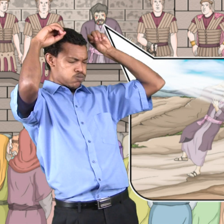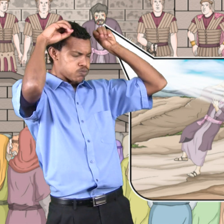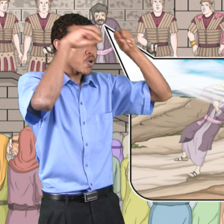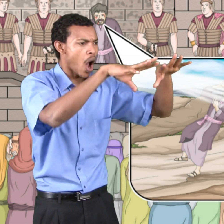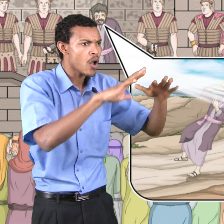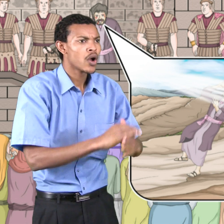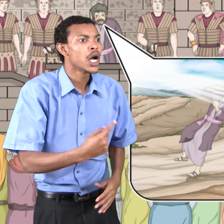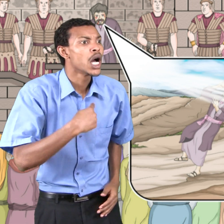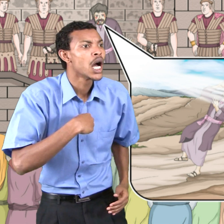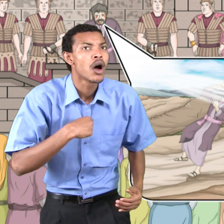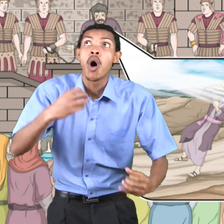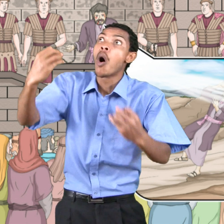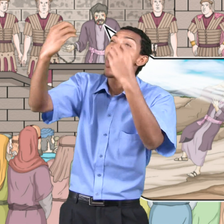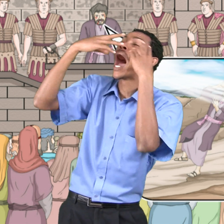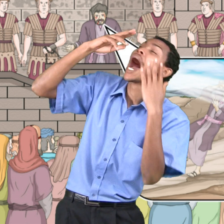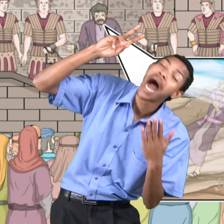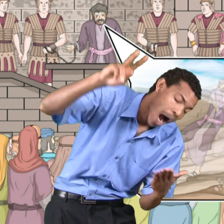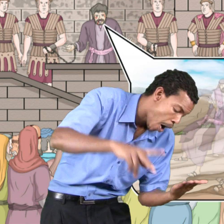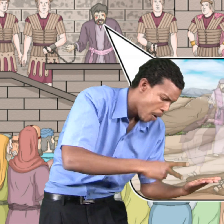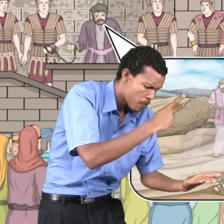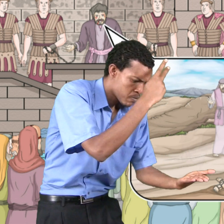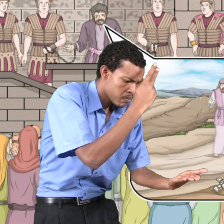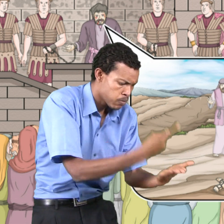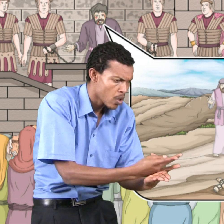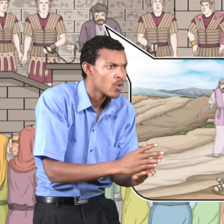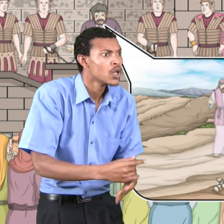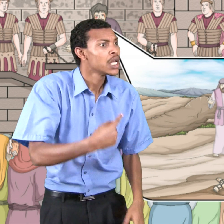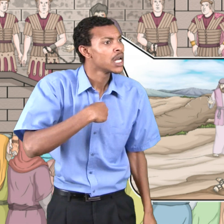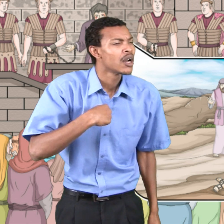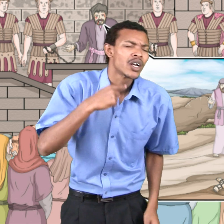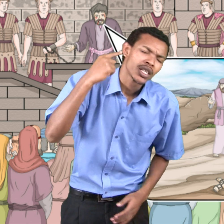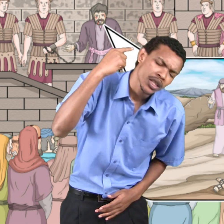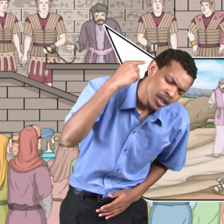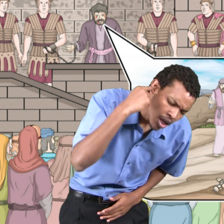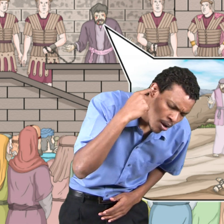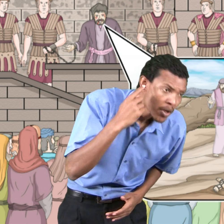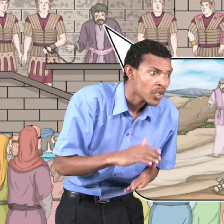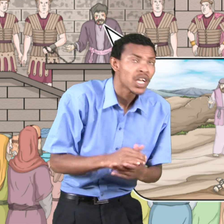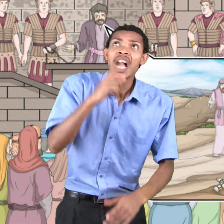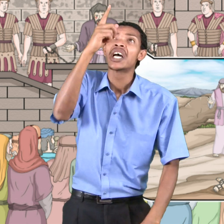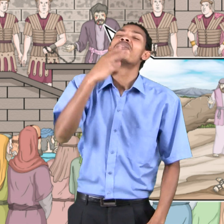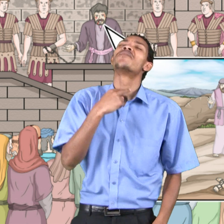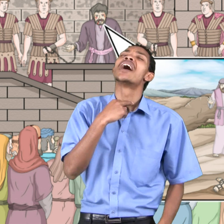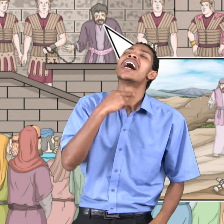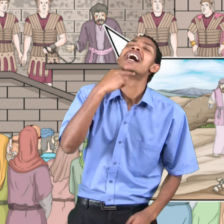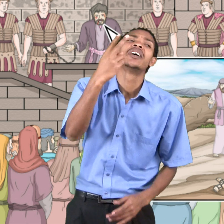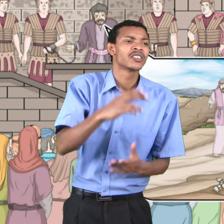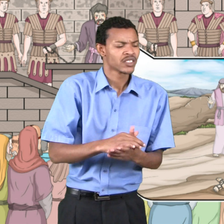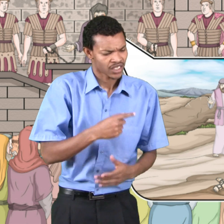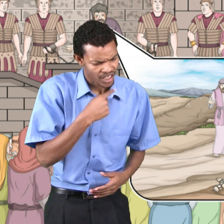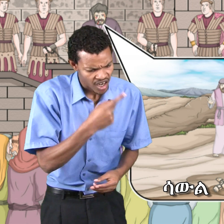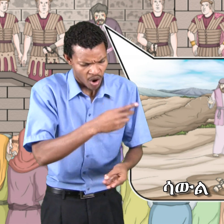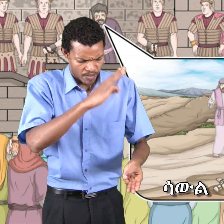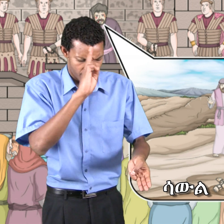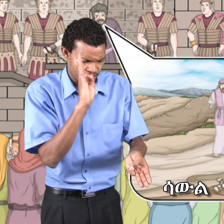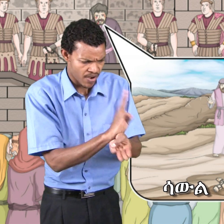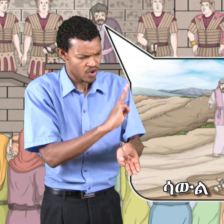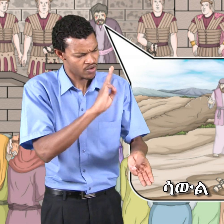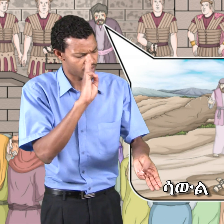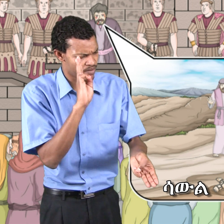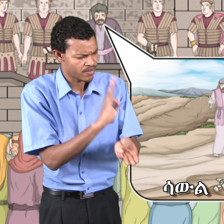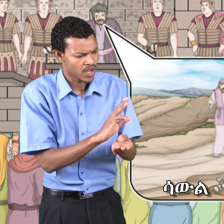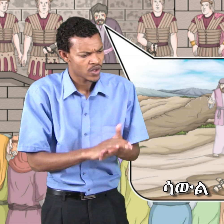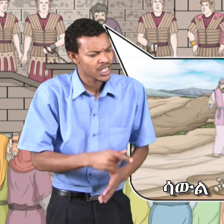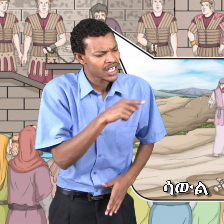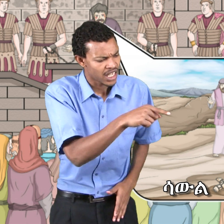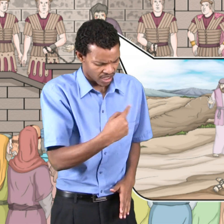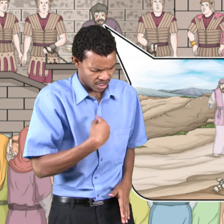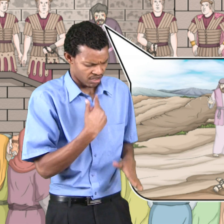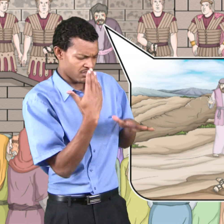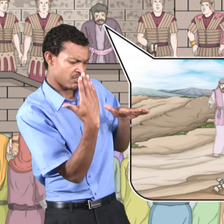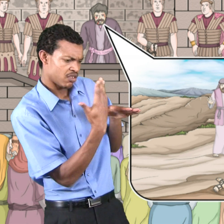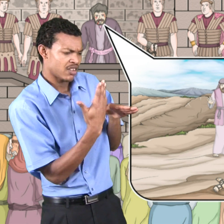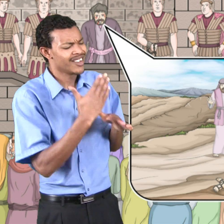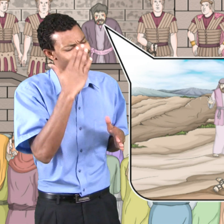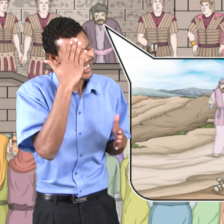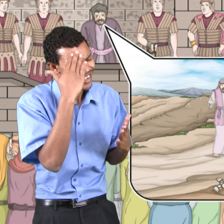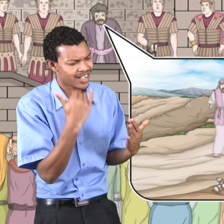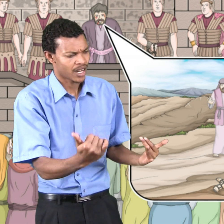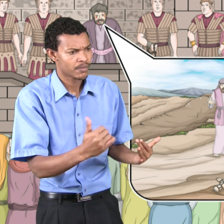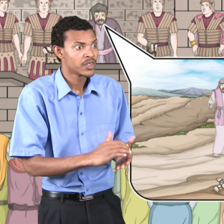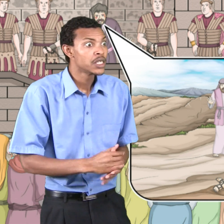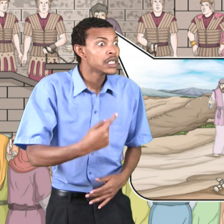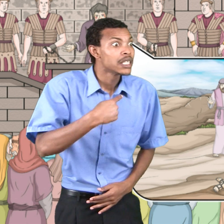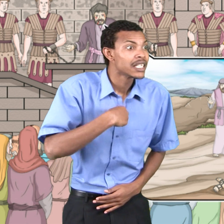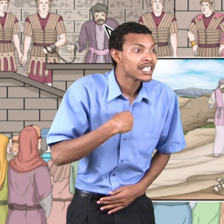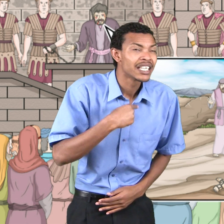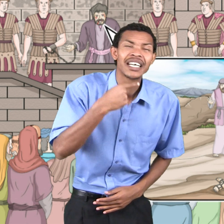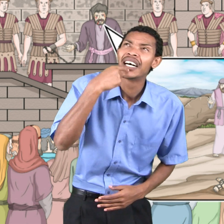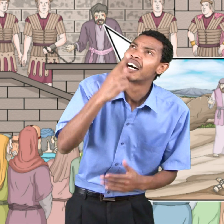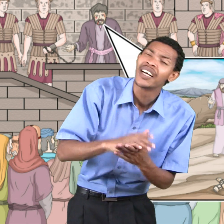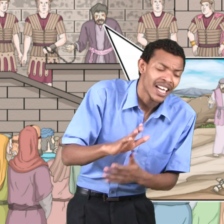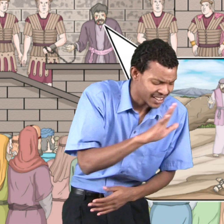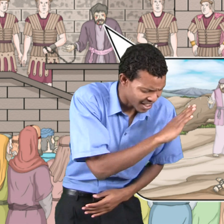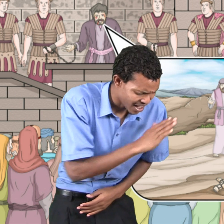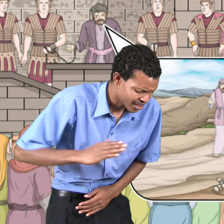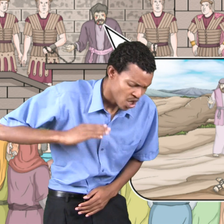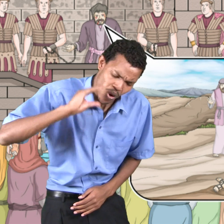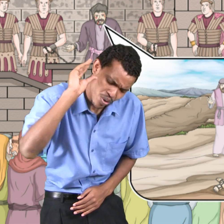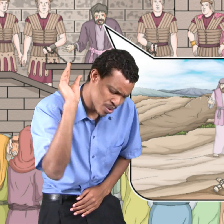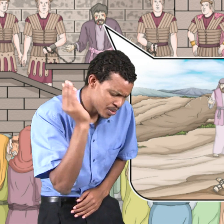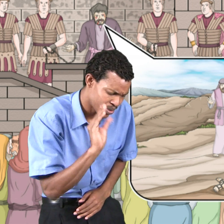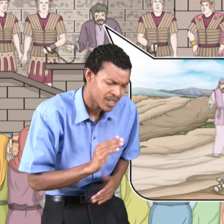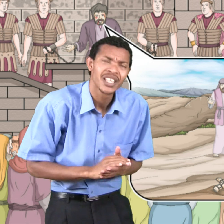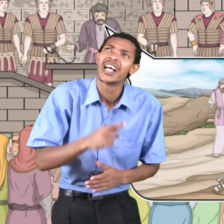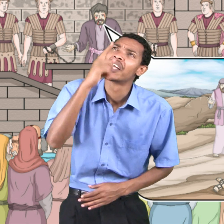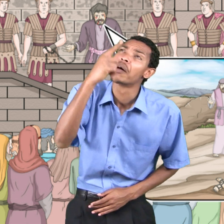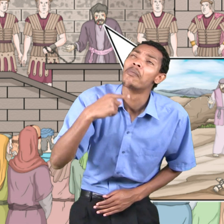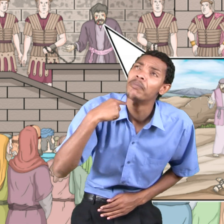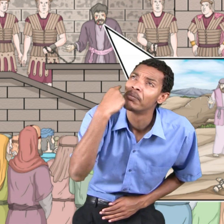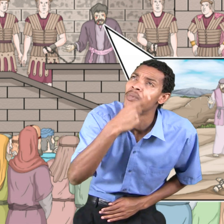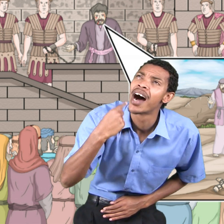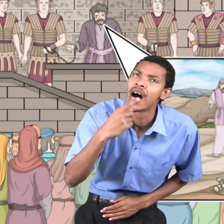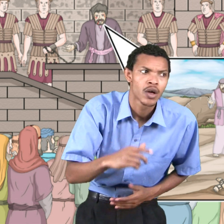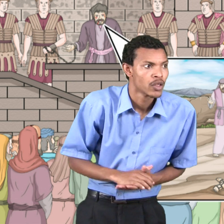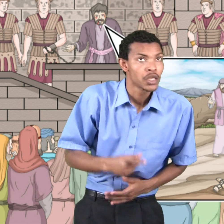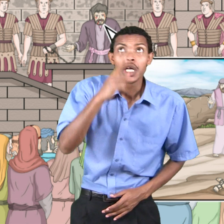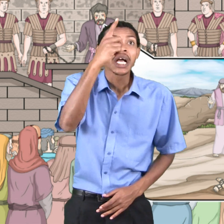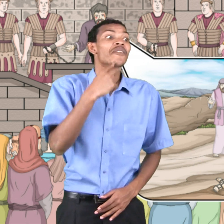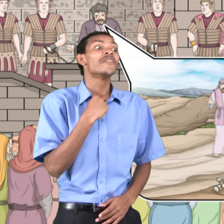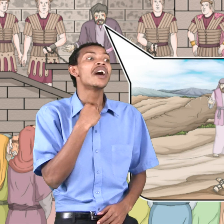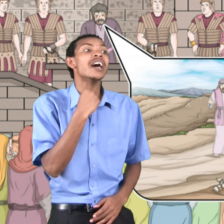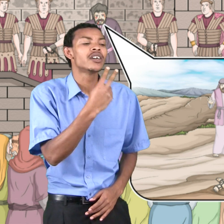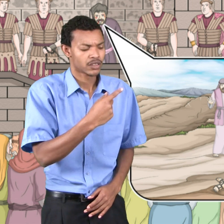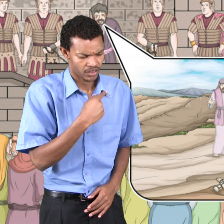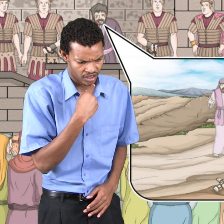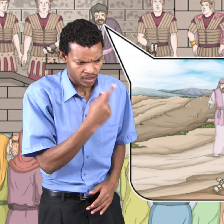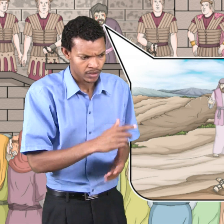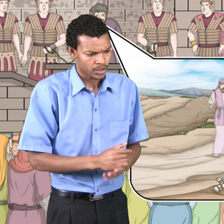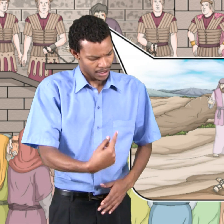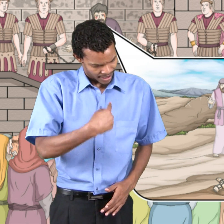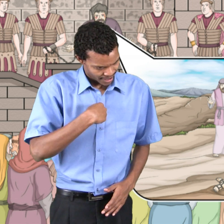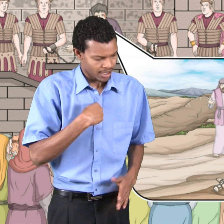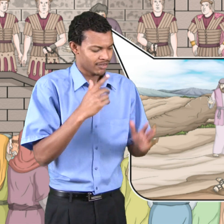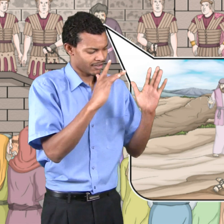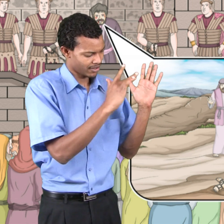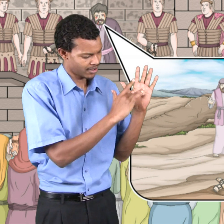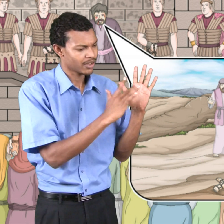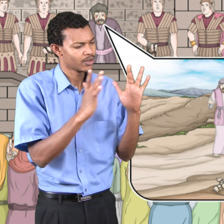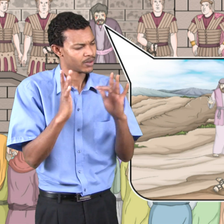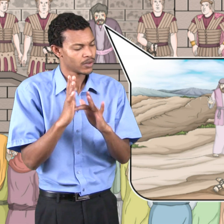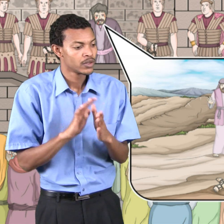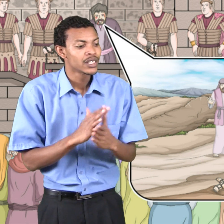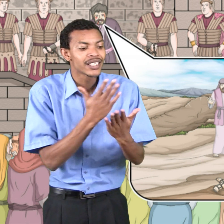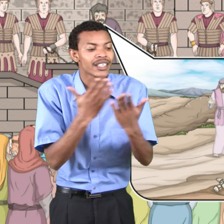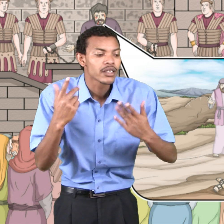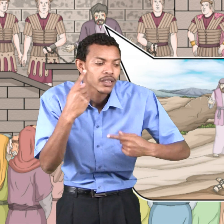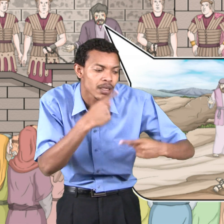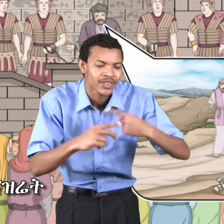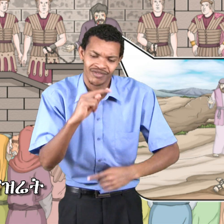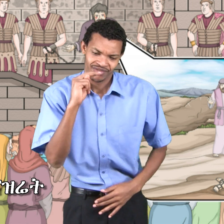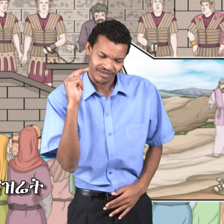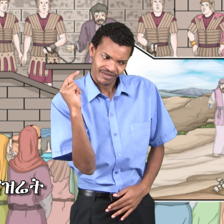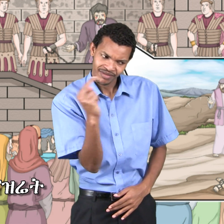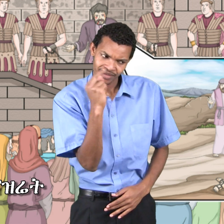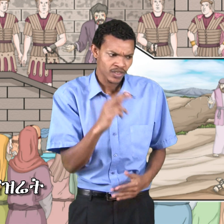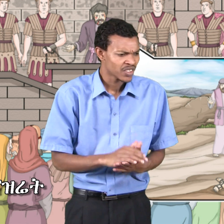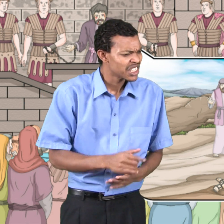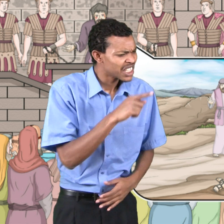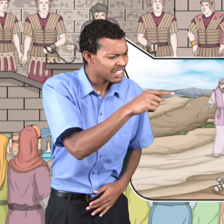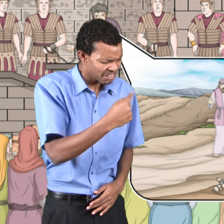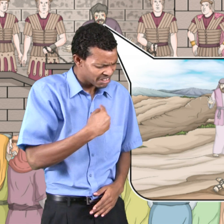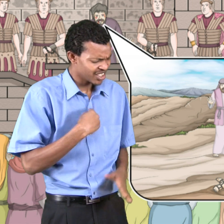I fell to the ground and heard a voice say to me, ‘Saul, Saul, why do you persecute Me?’ ‘Who are You, Lord?’ I asked.